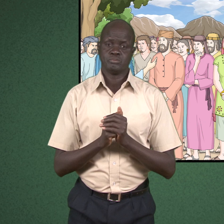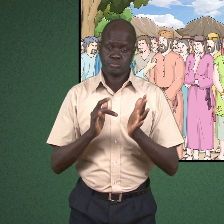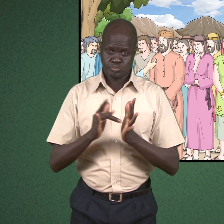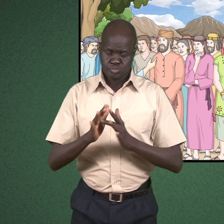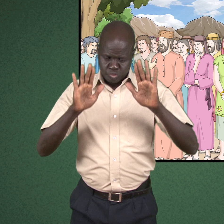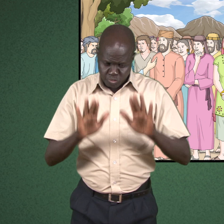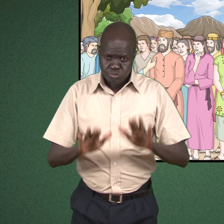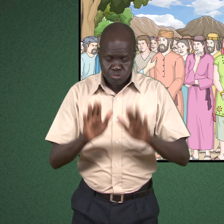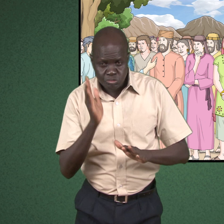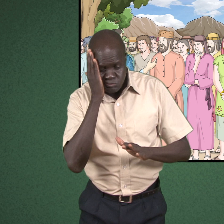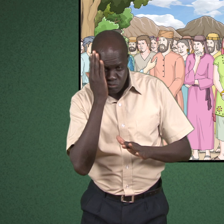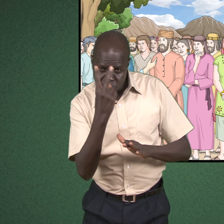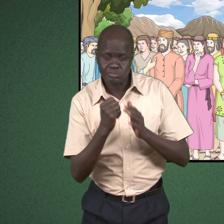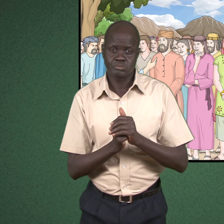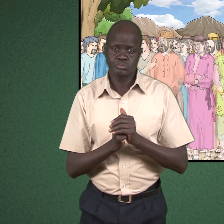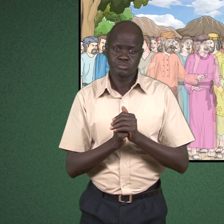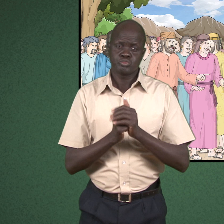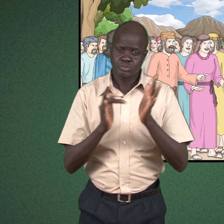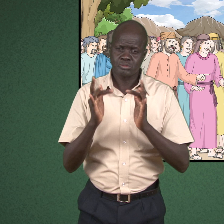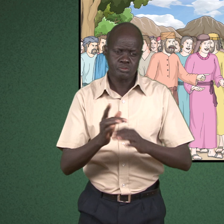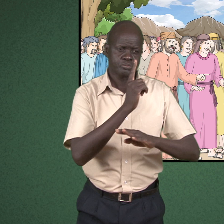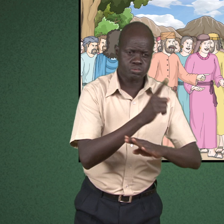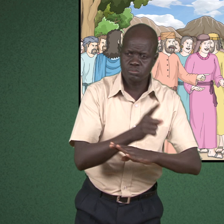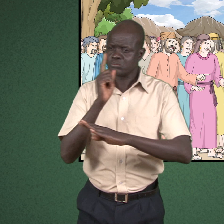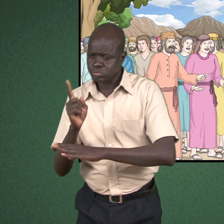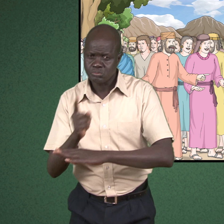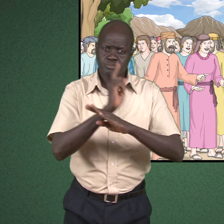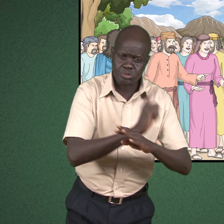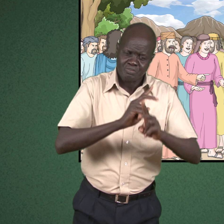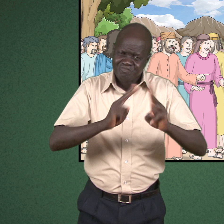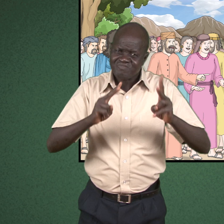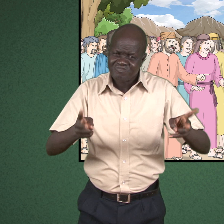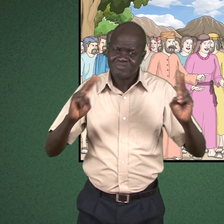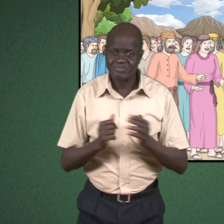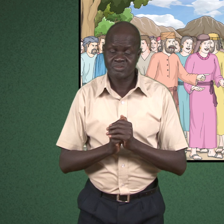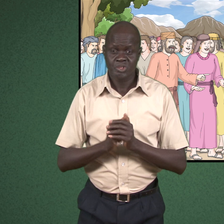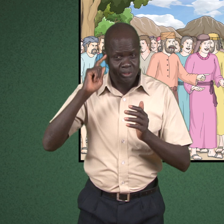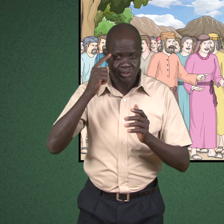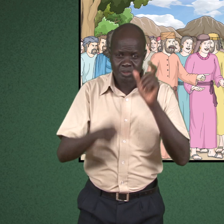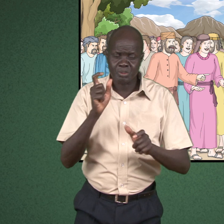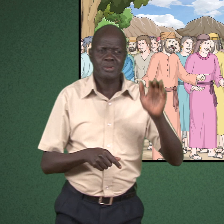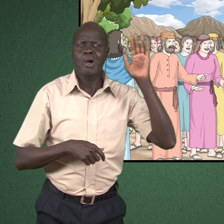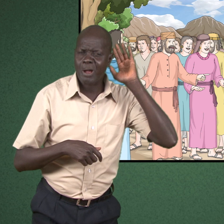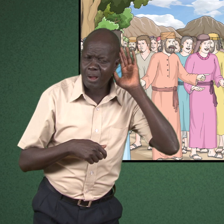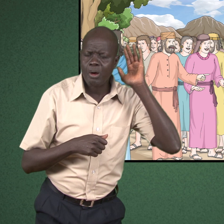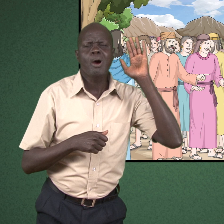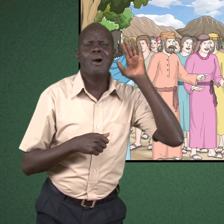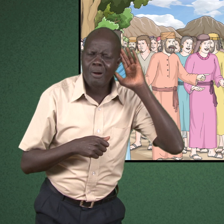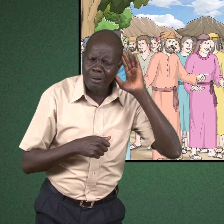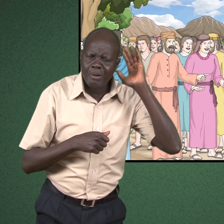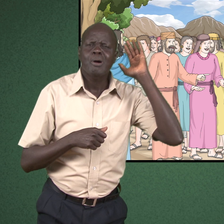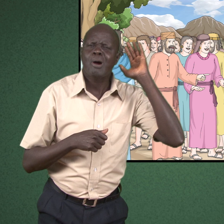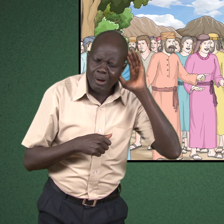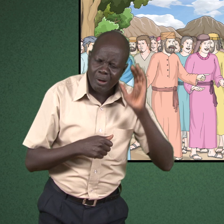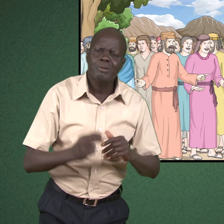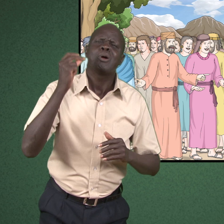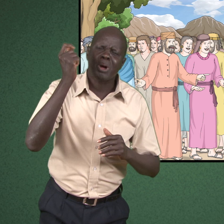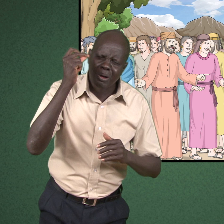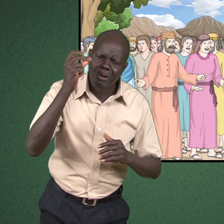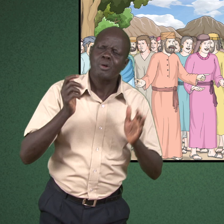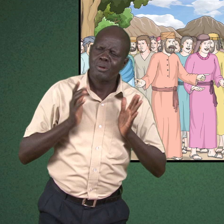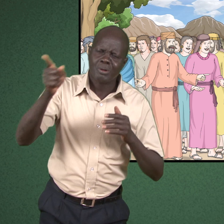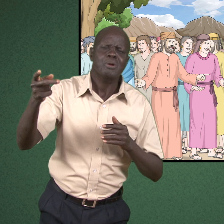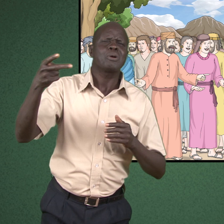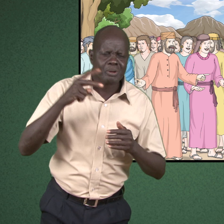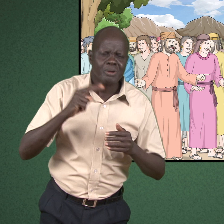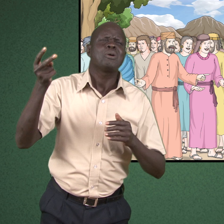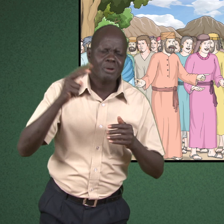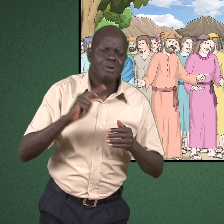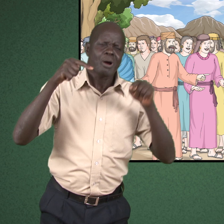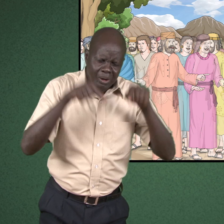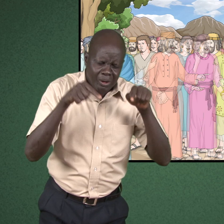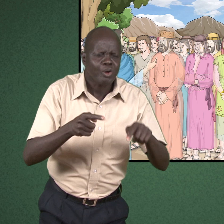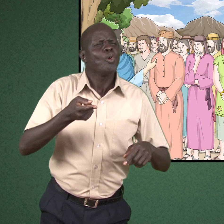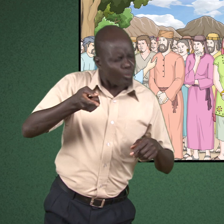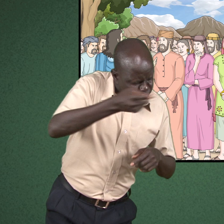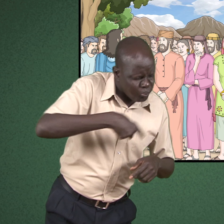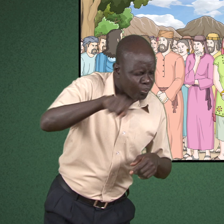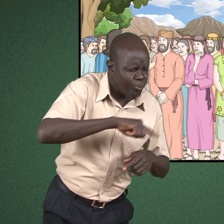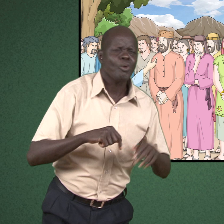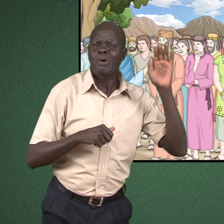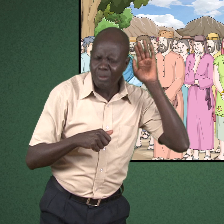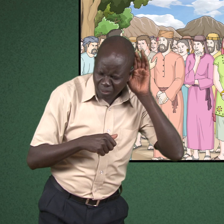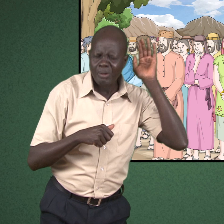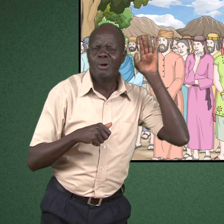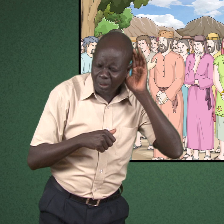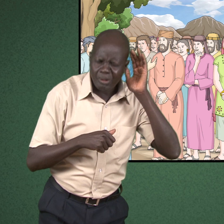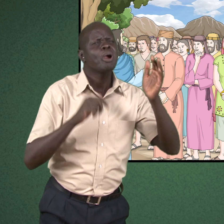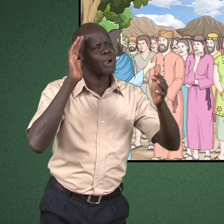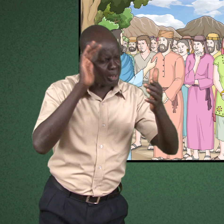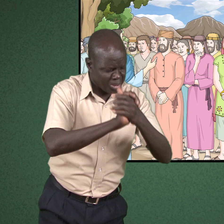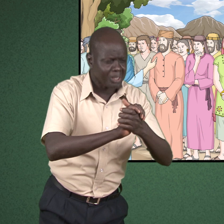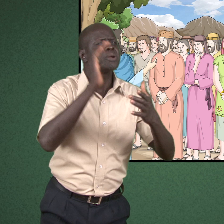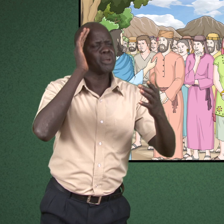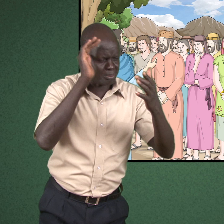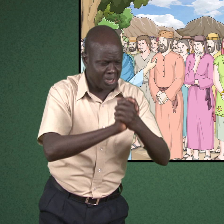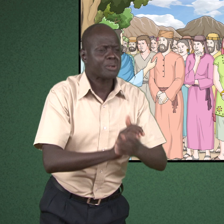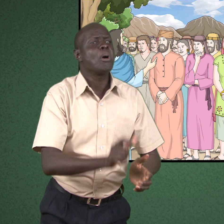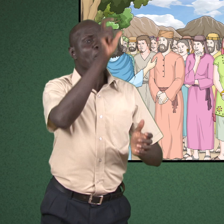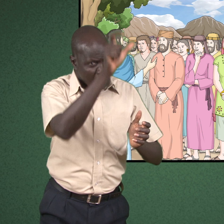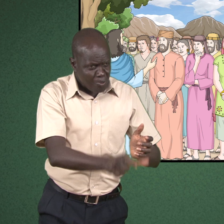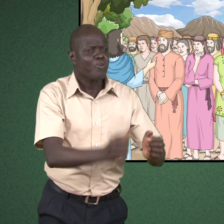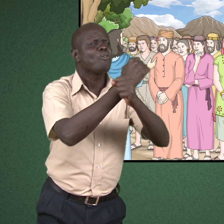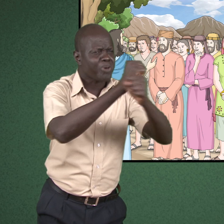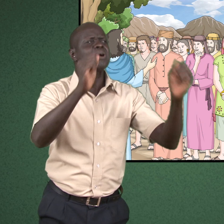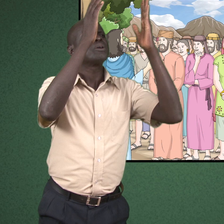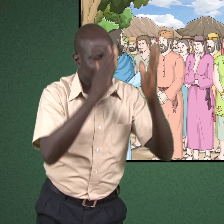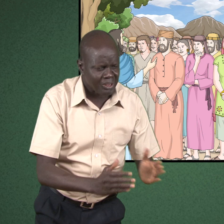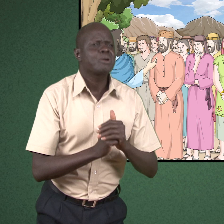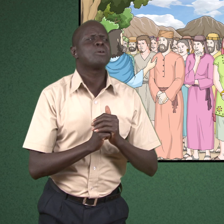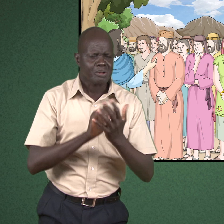And many more believed because of His message. They said to the woman, “We now believe not only because of your words;